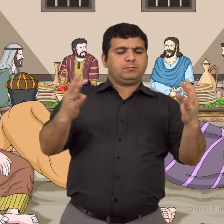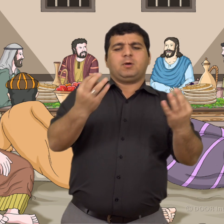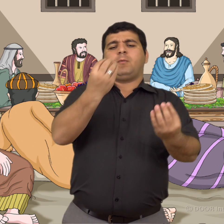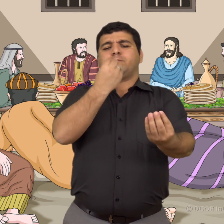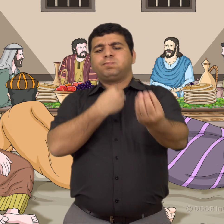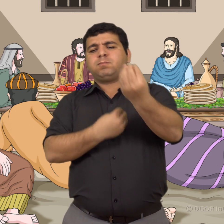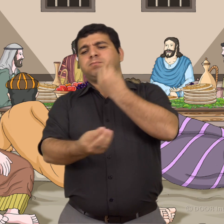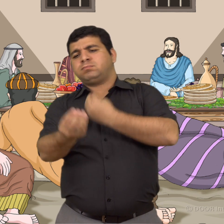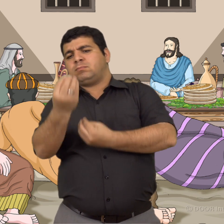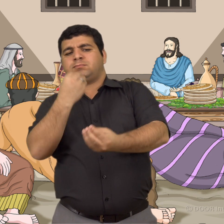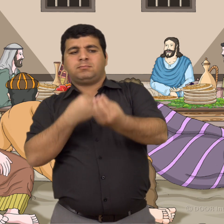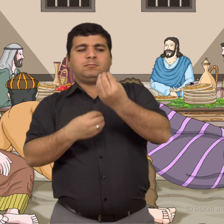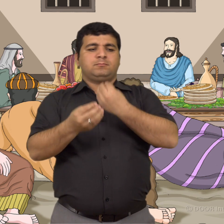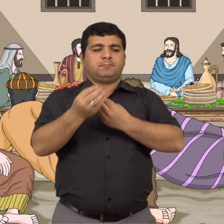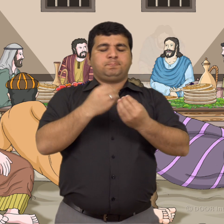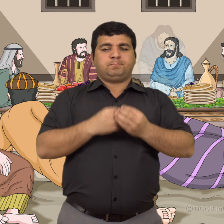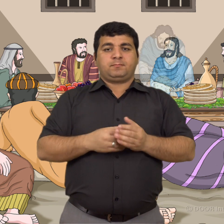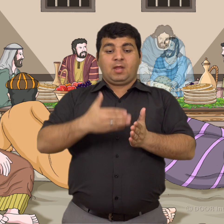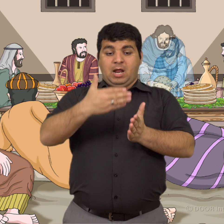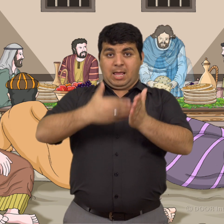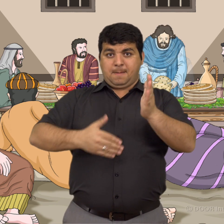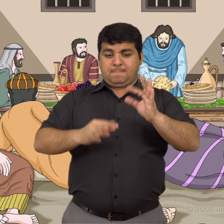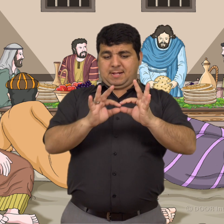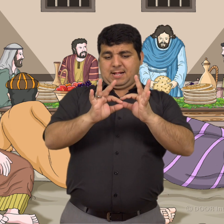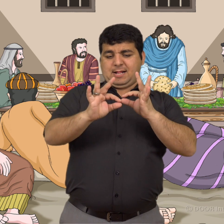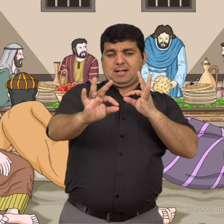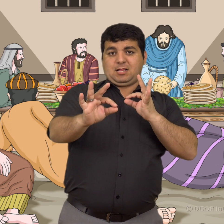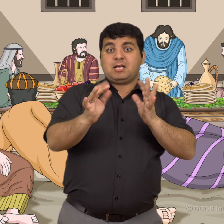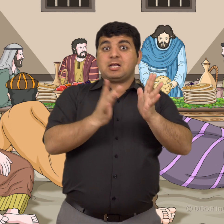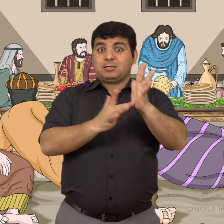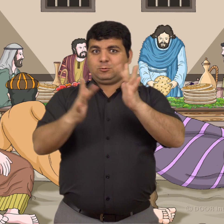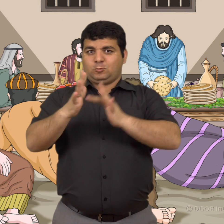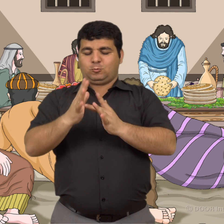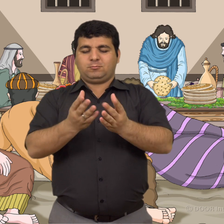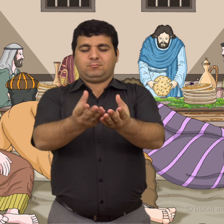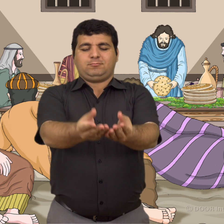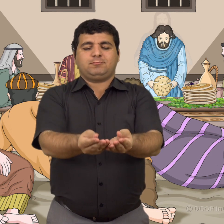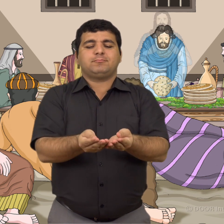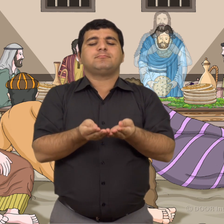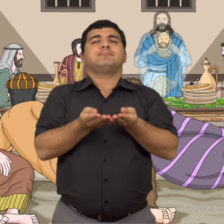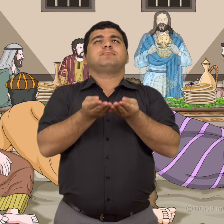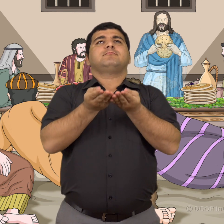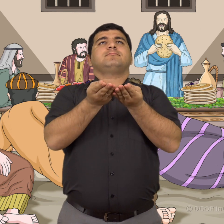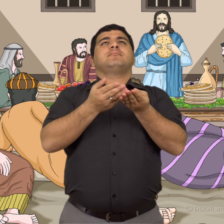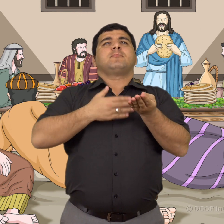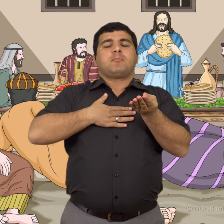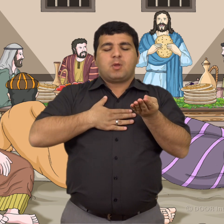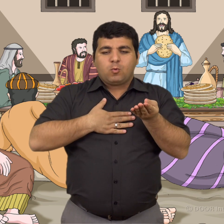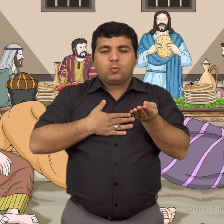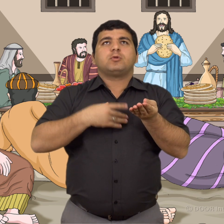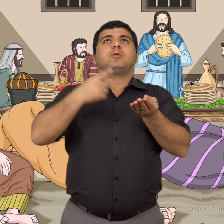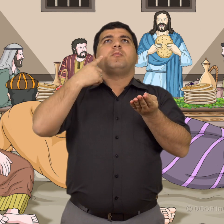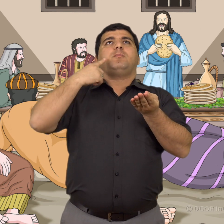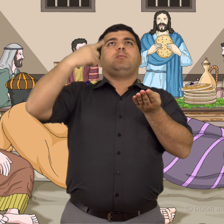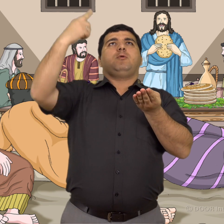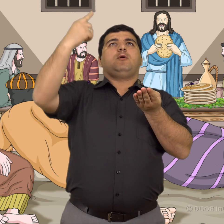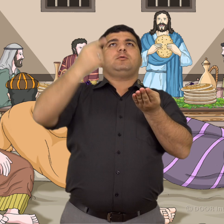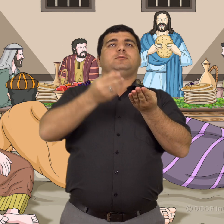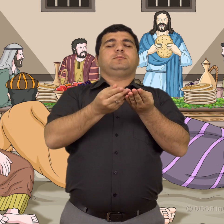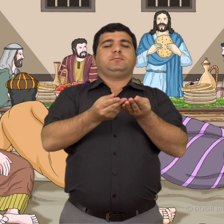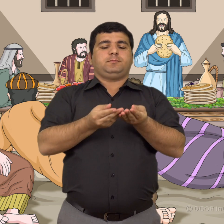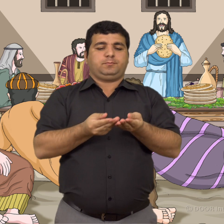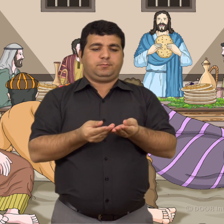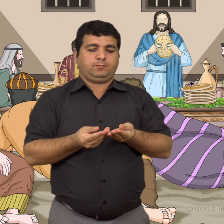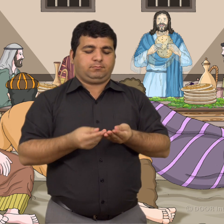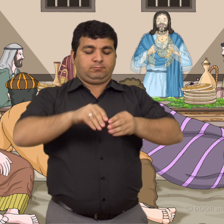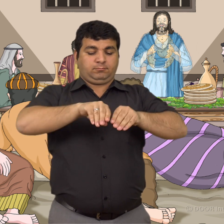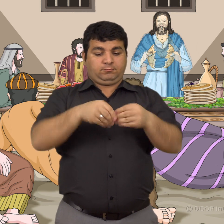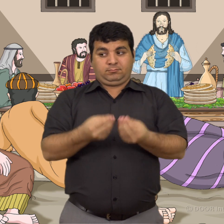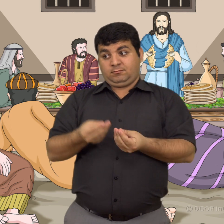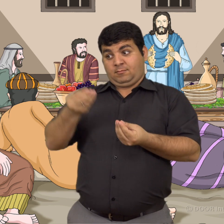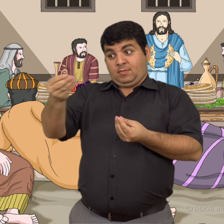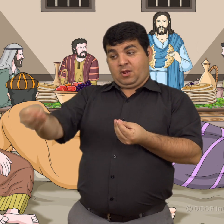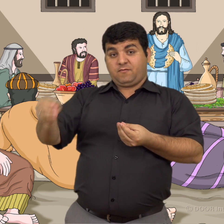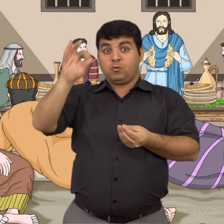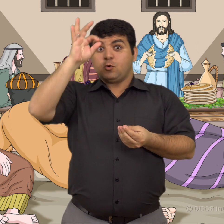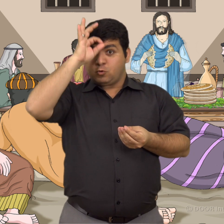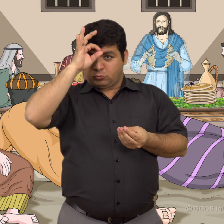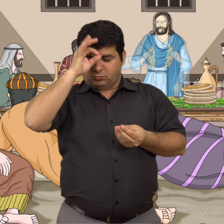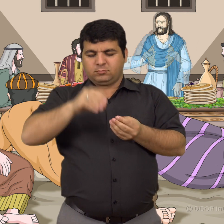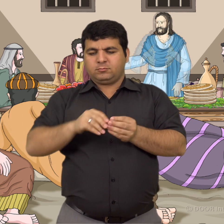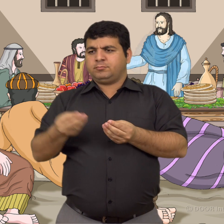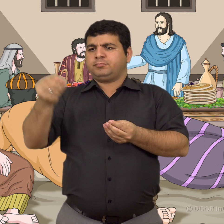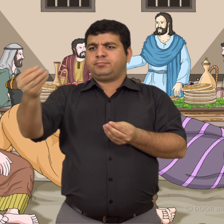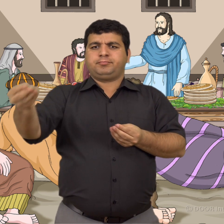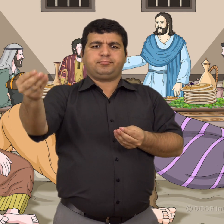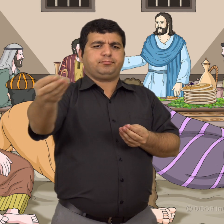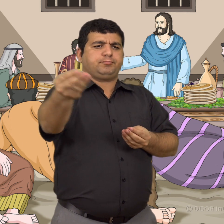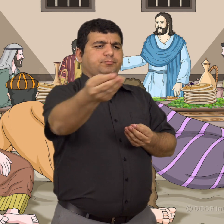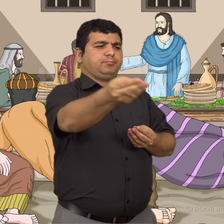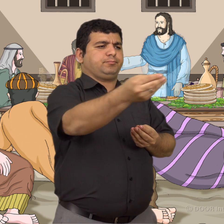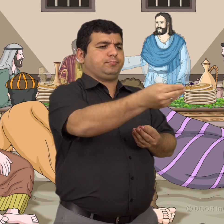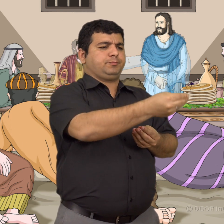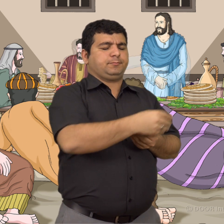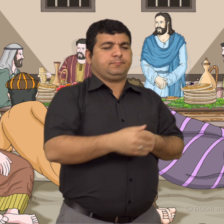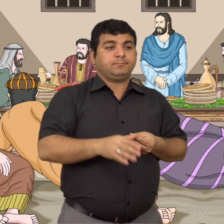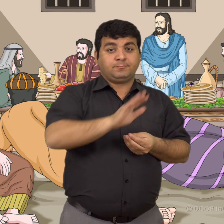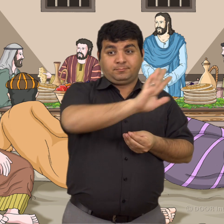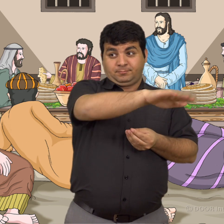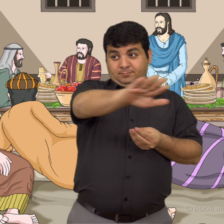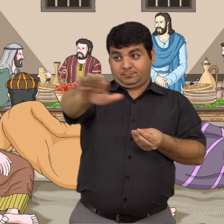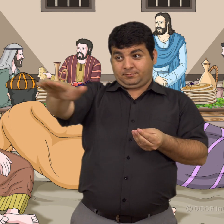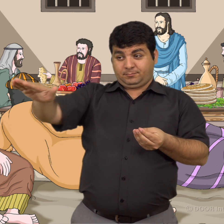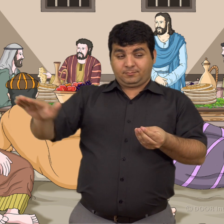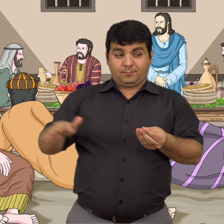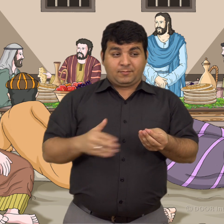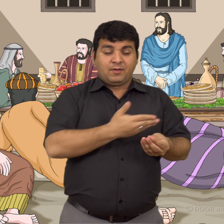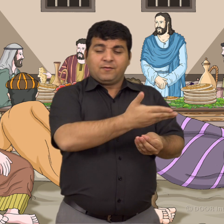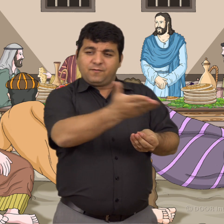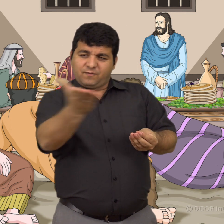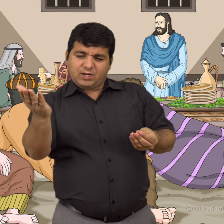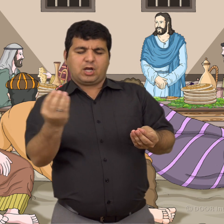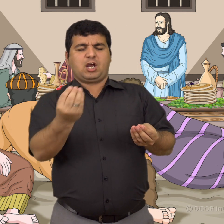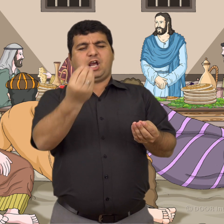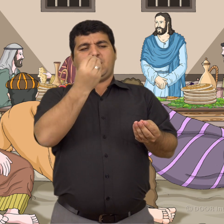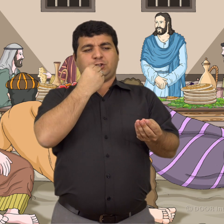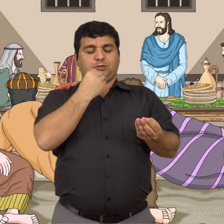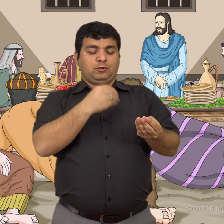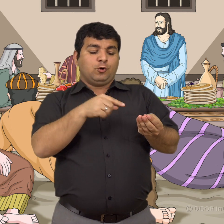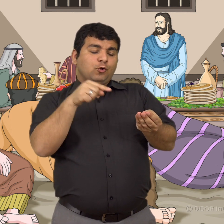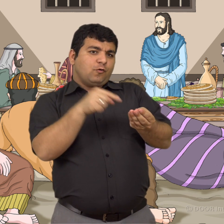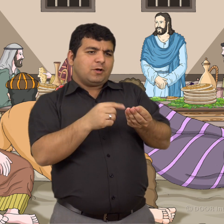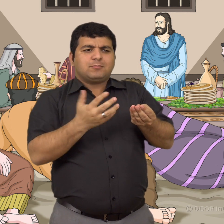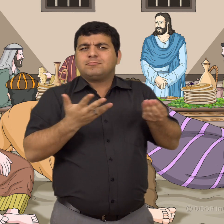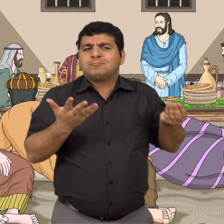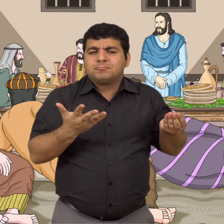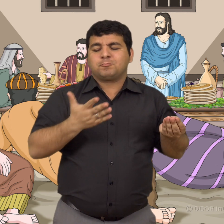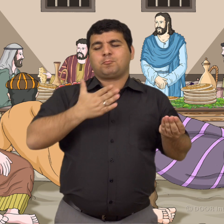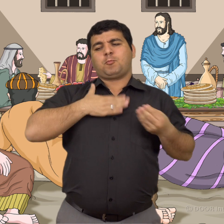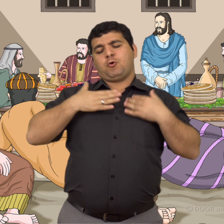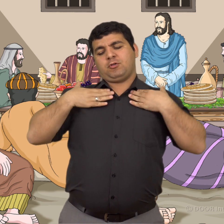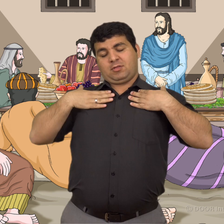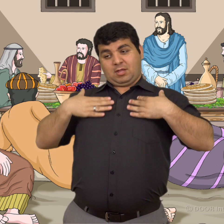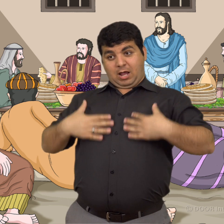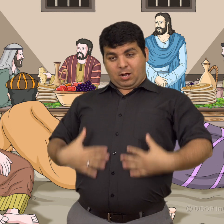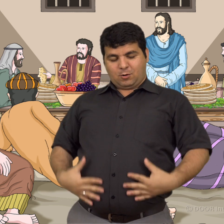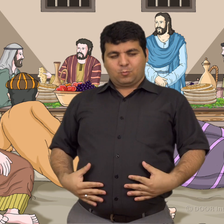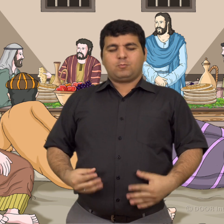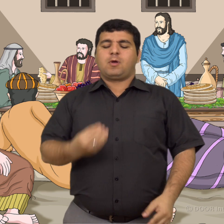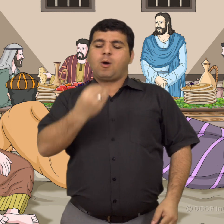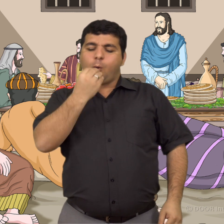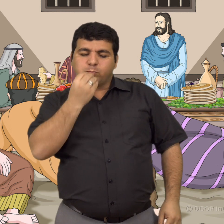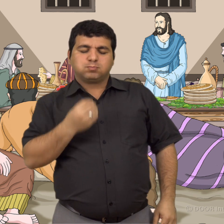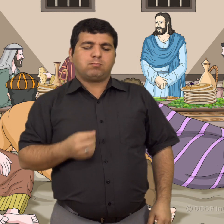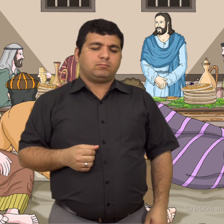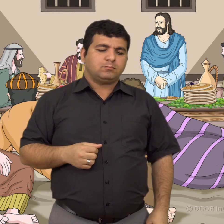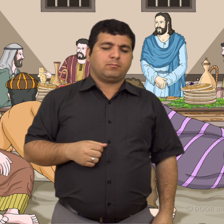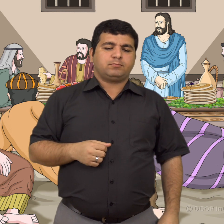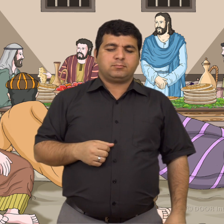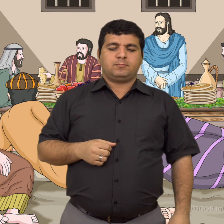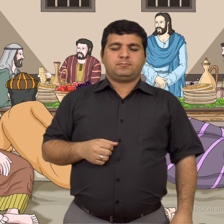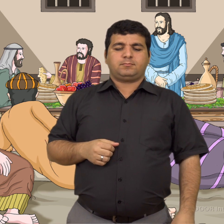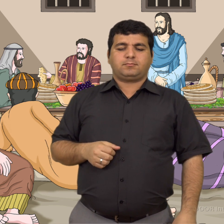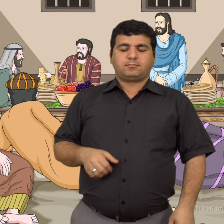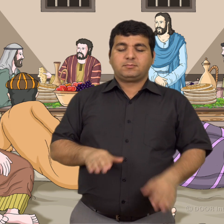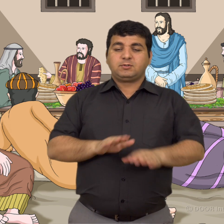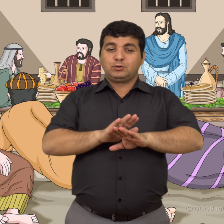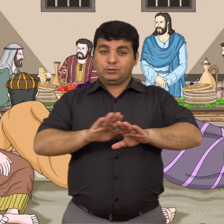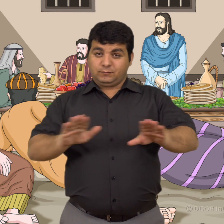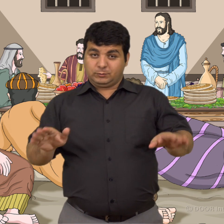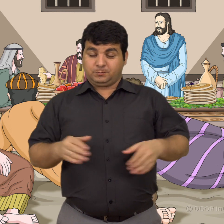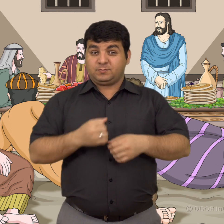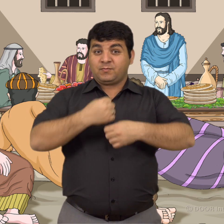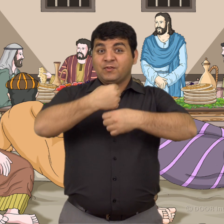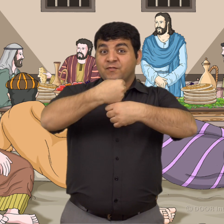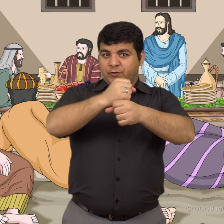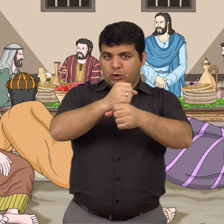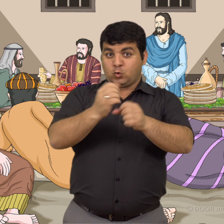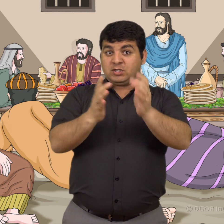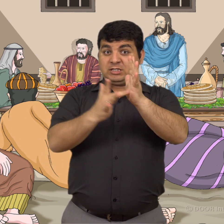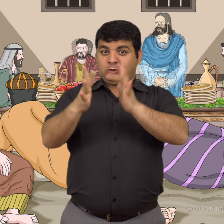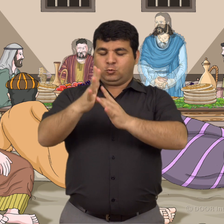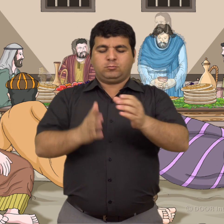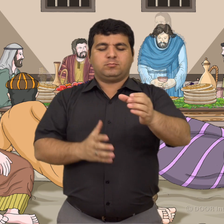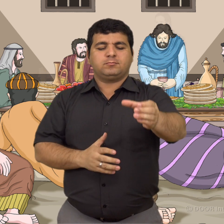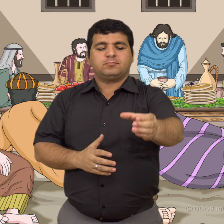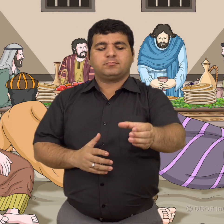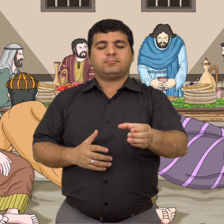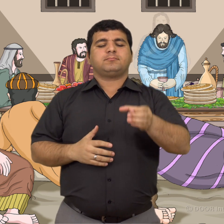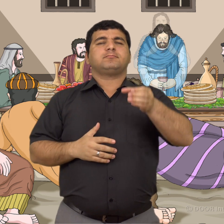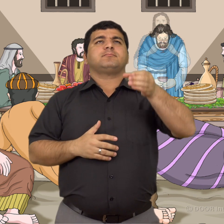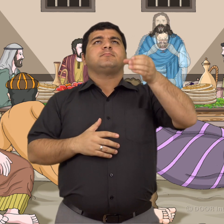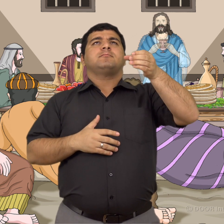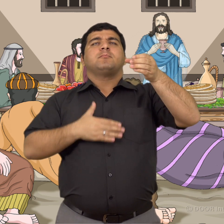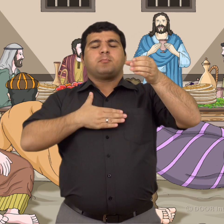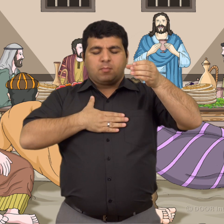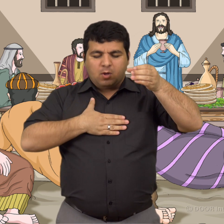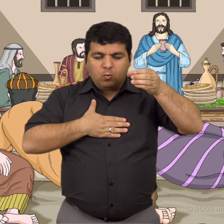While they were eating, Jesus took bread, spoke a blessing and broke it, and gave it to the disciples, saying, “Take and eat; this is My body.”